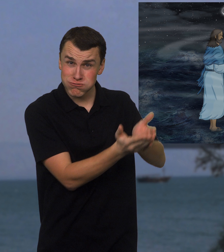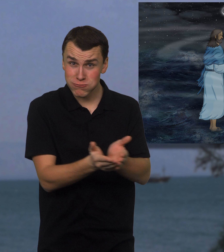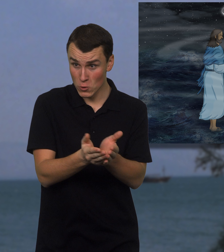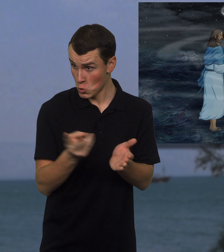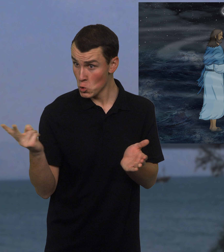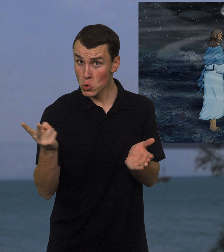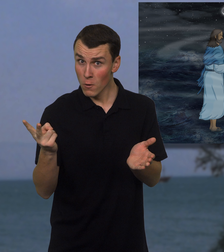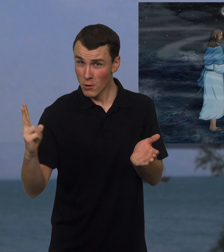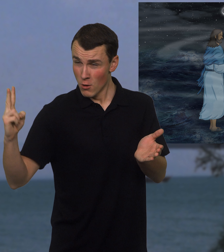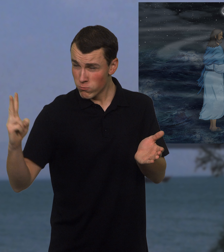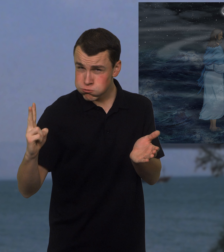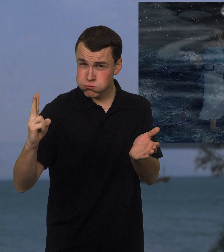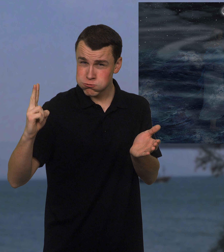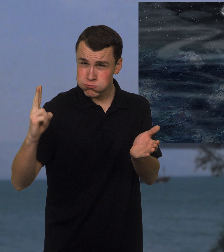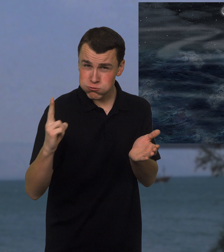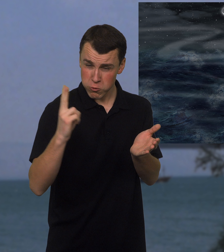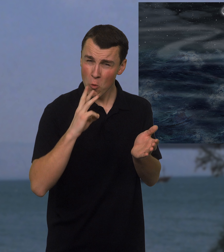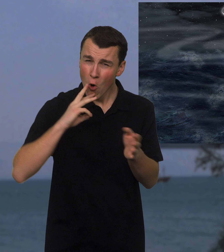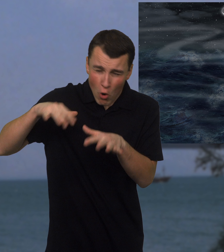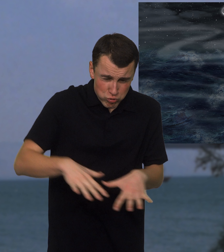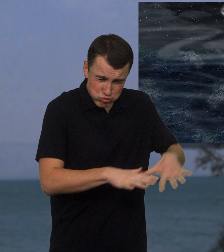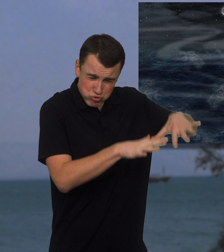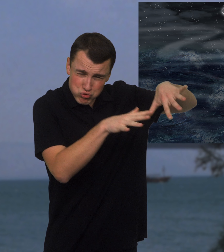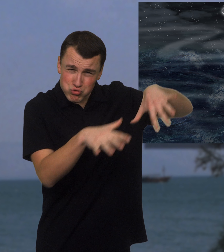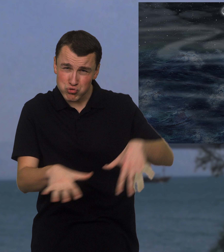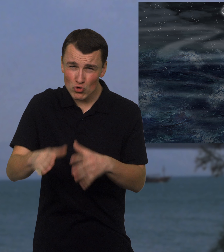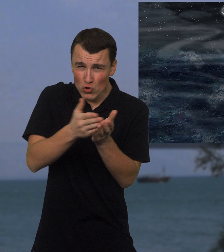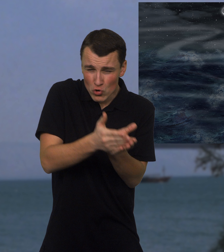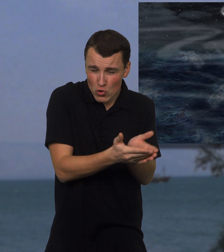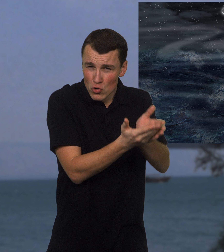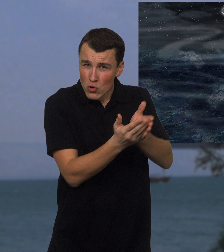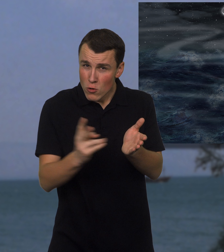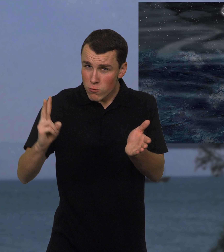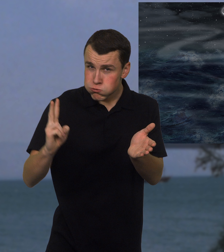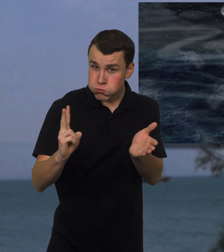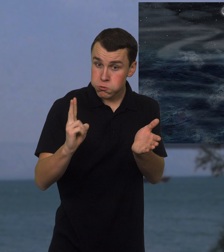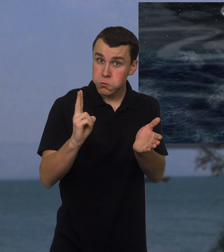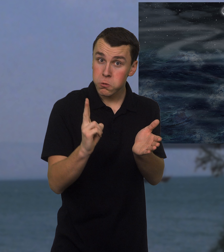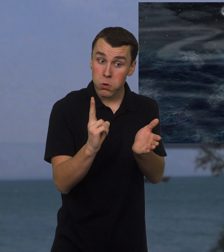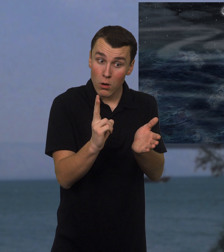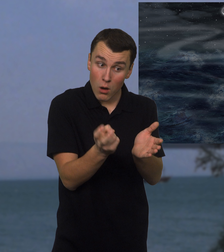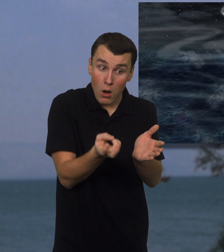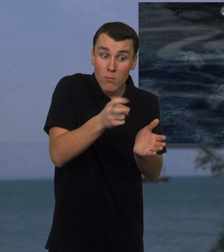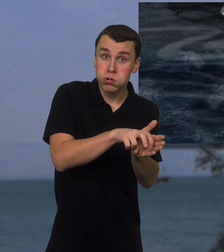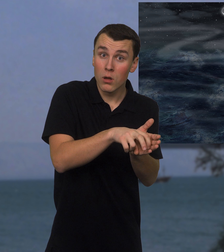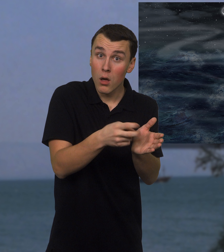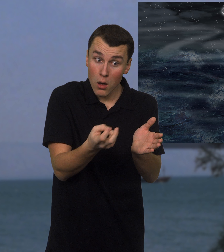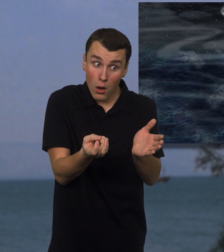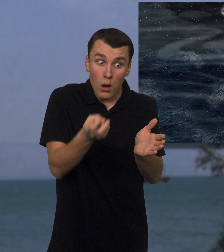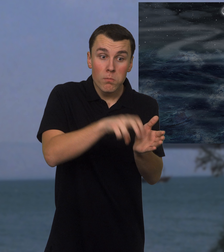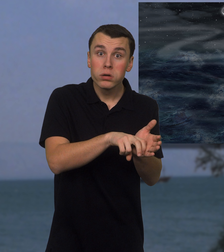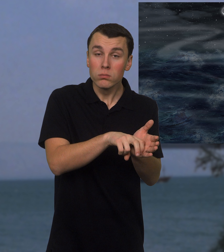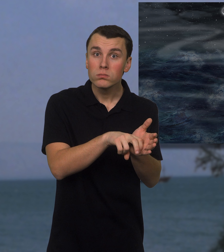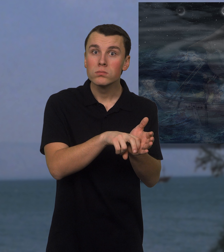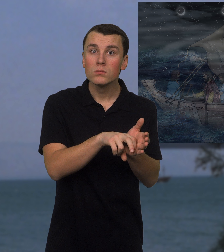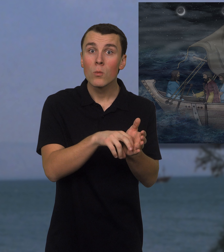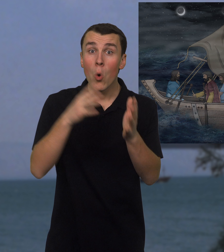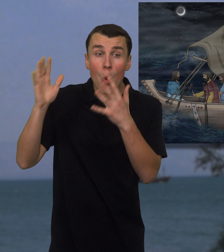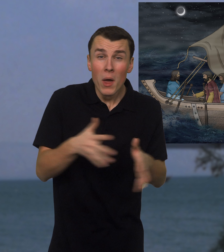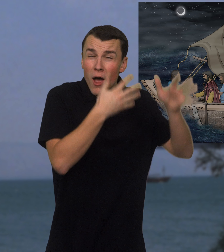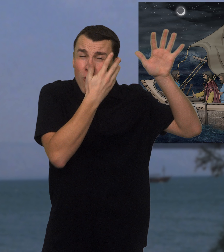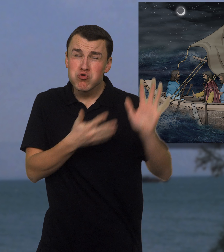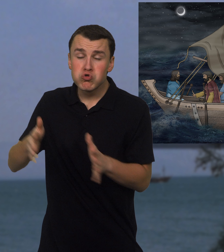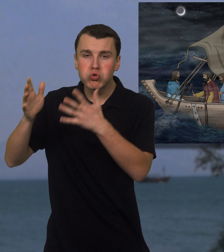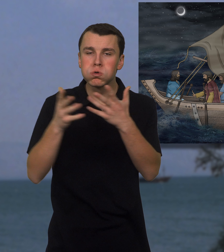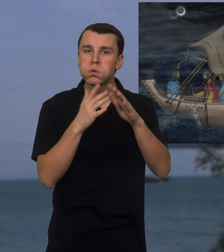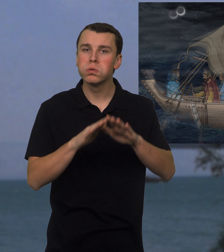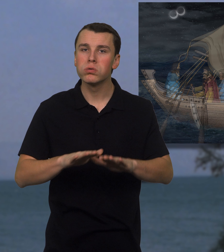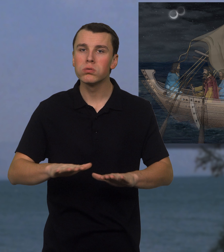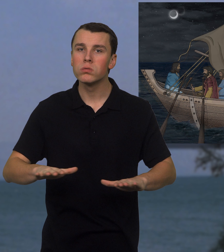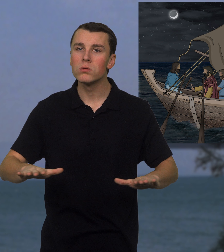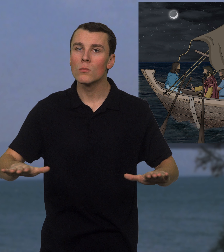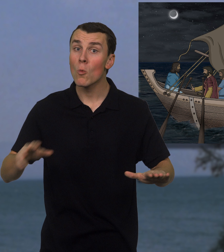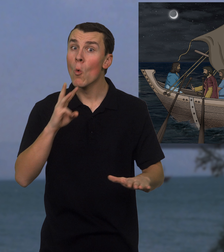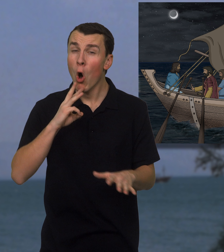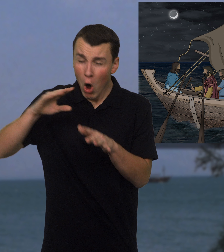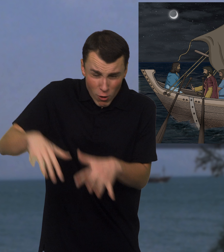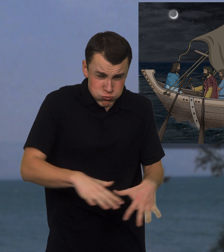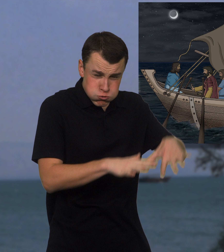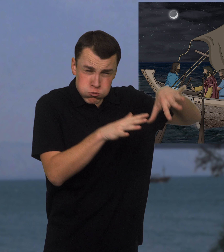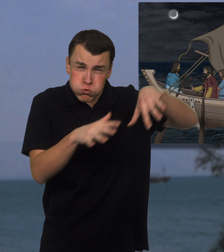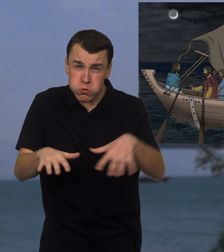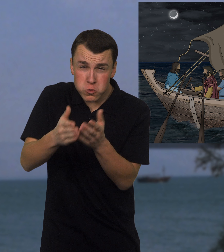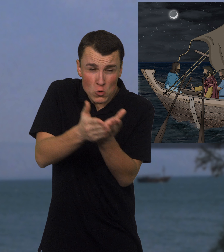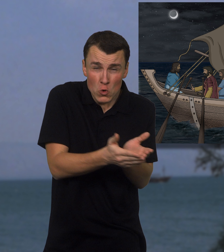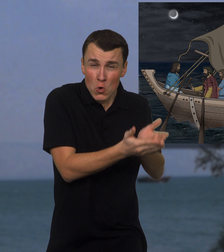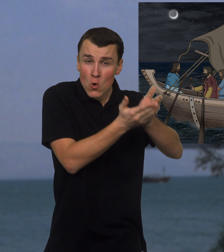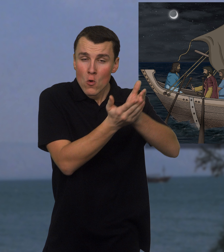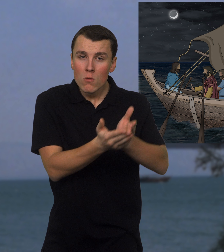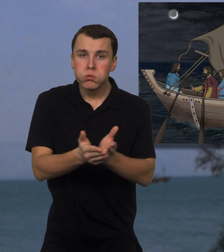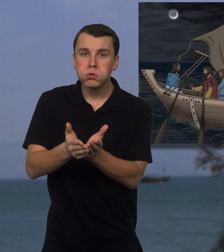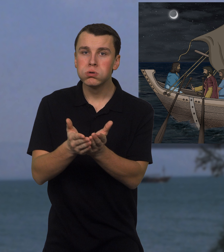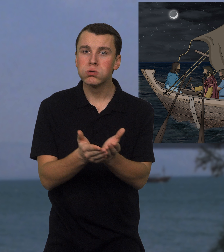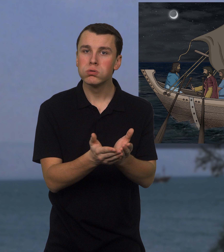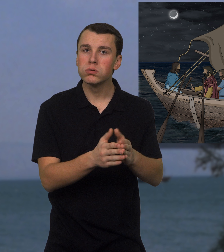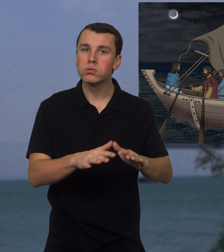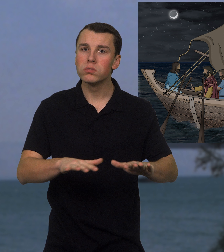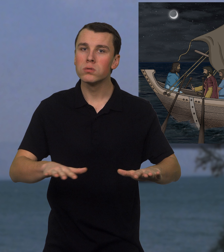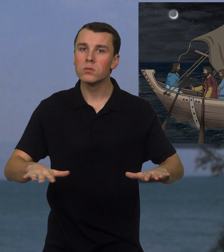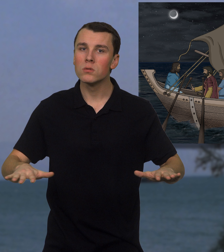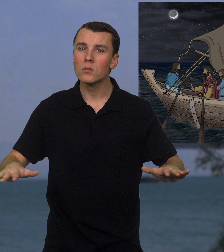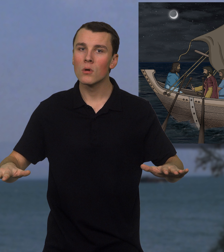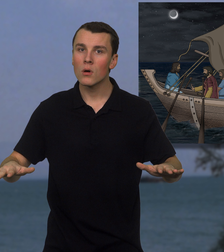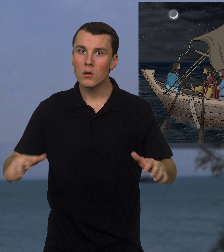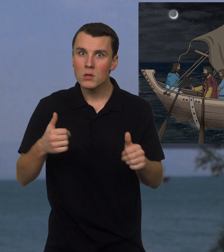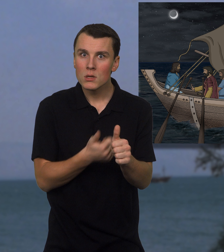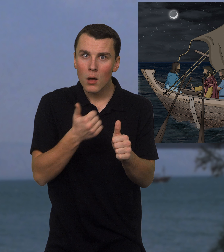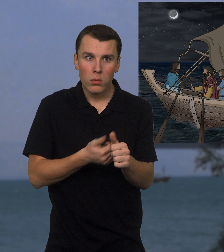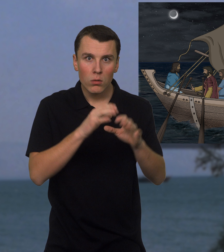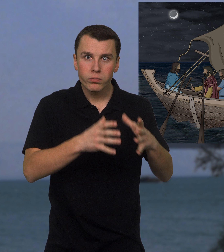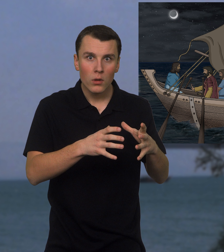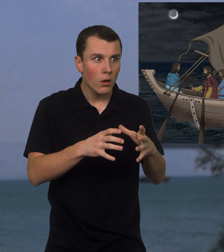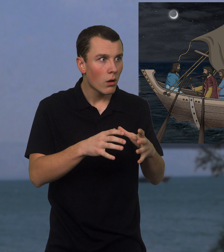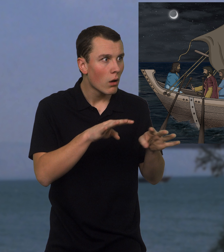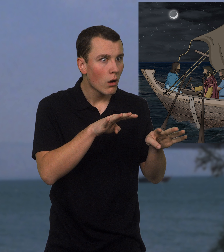And when they had climbed back into the boat, the wind died down.